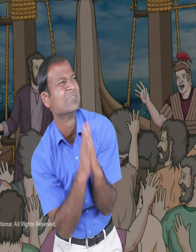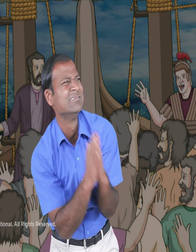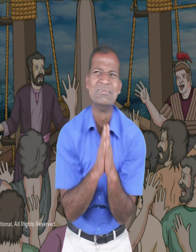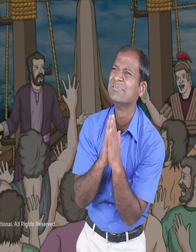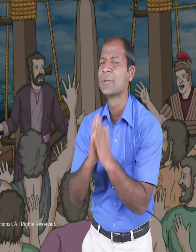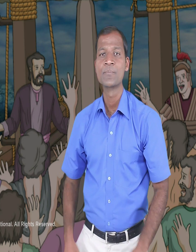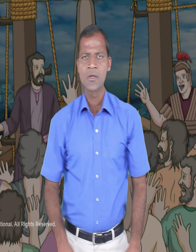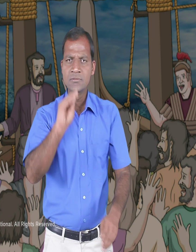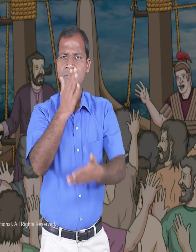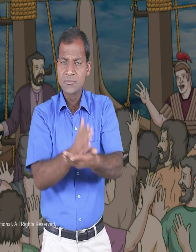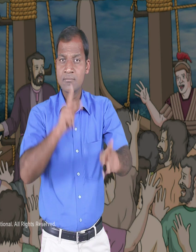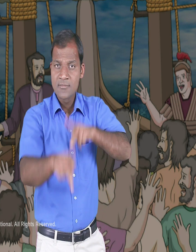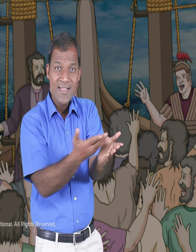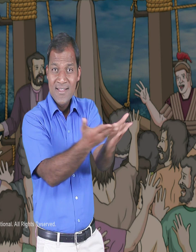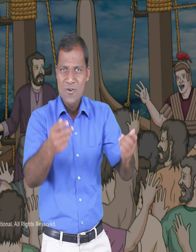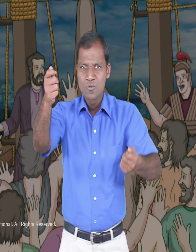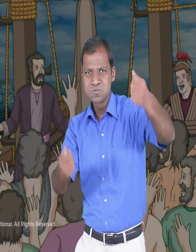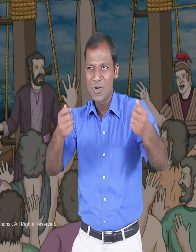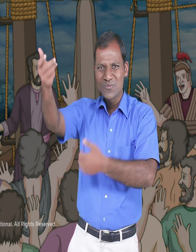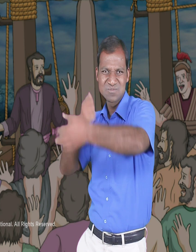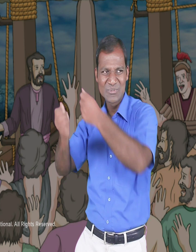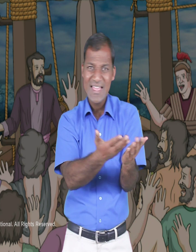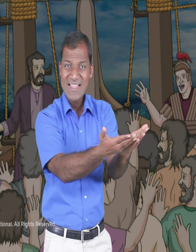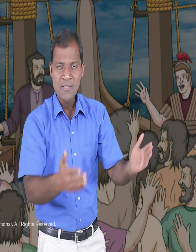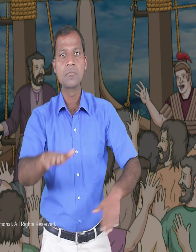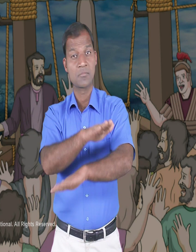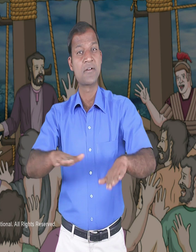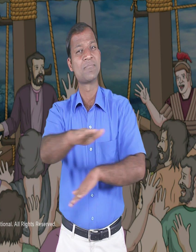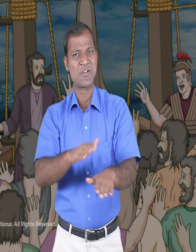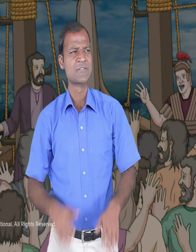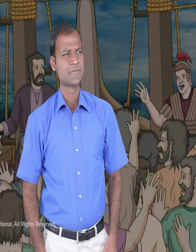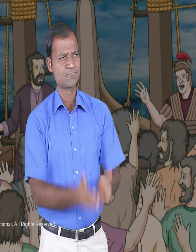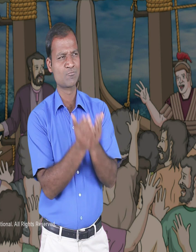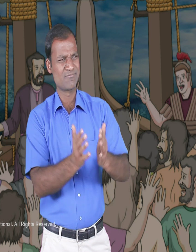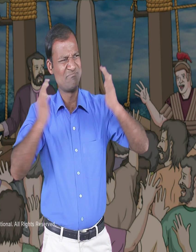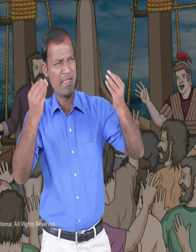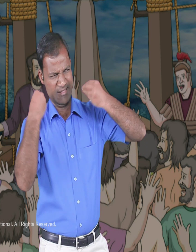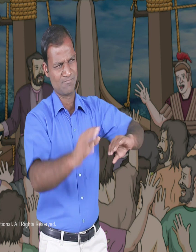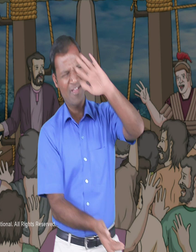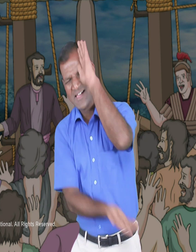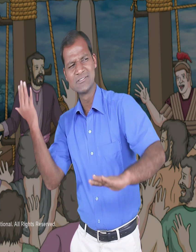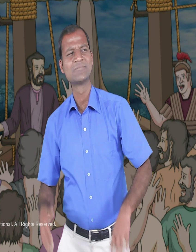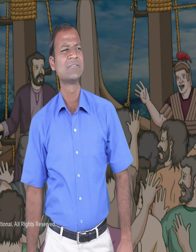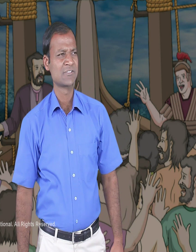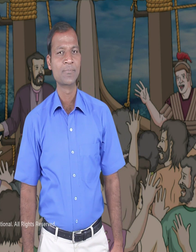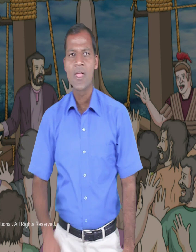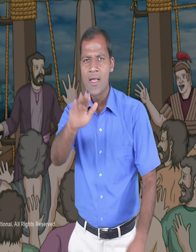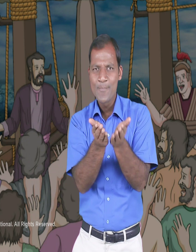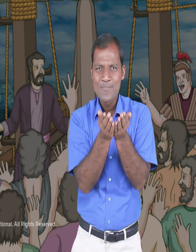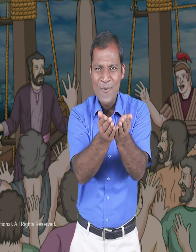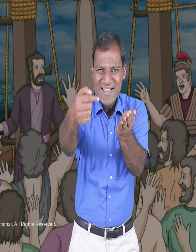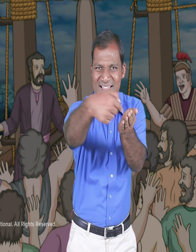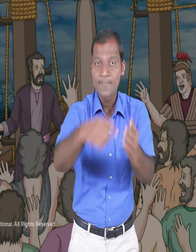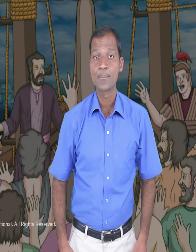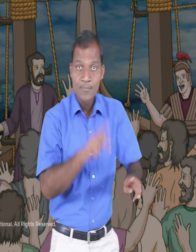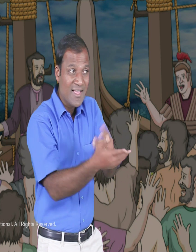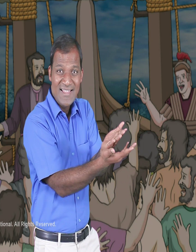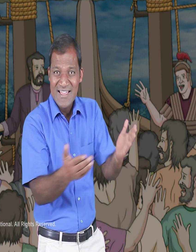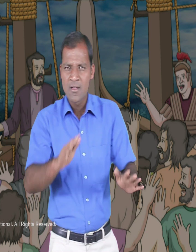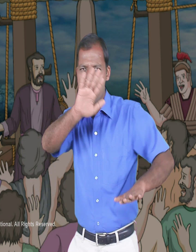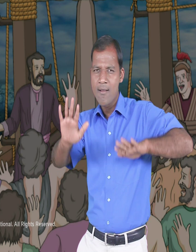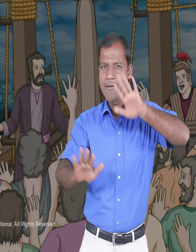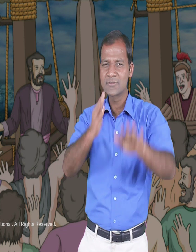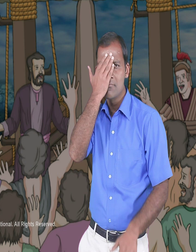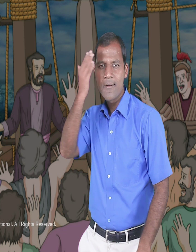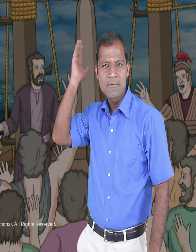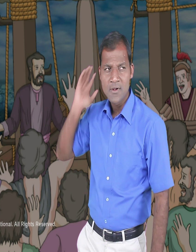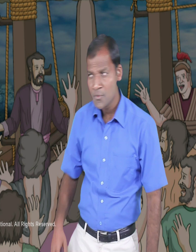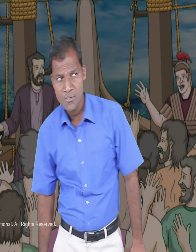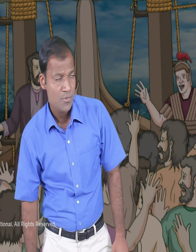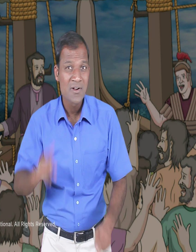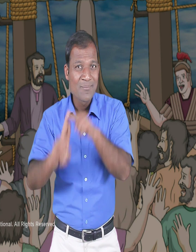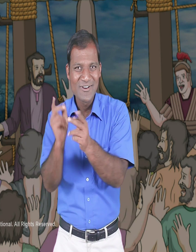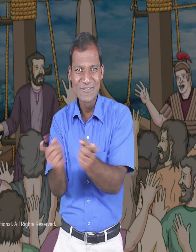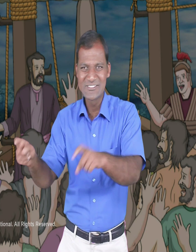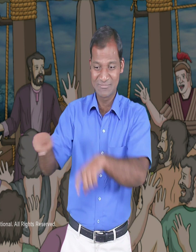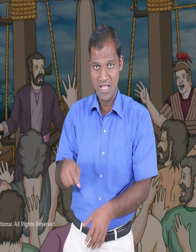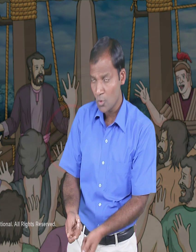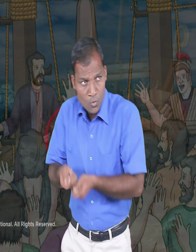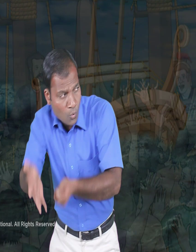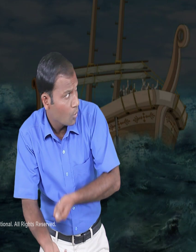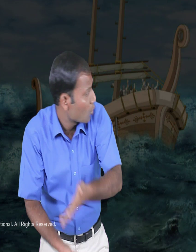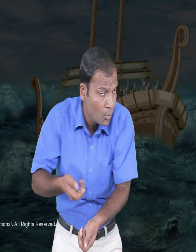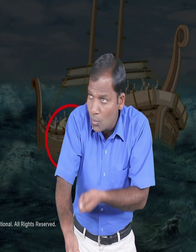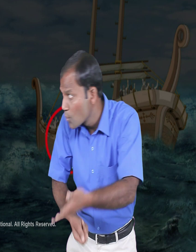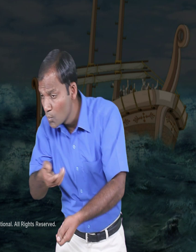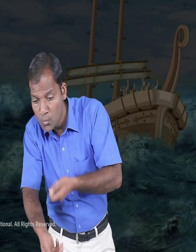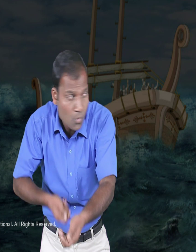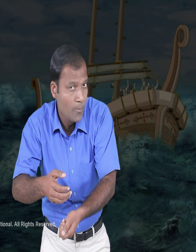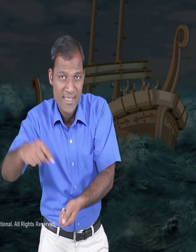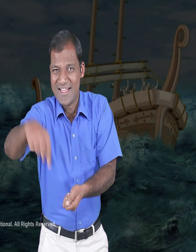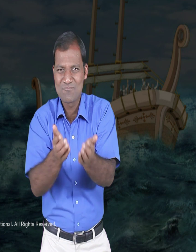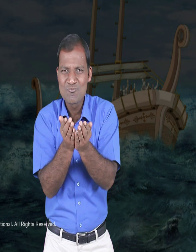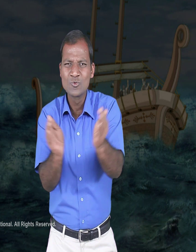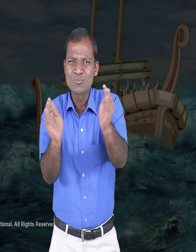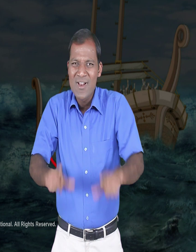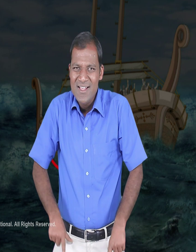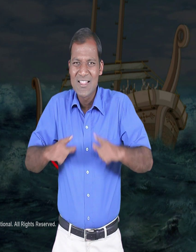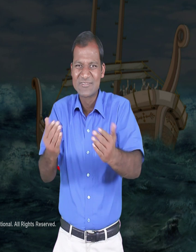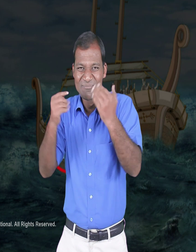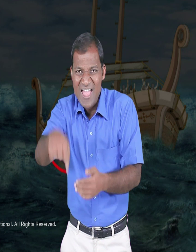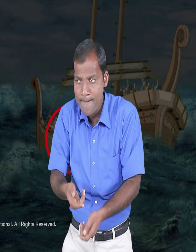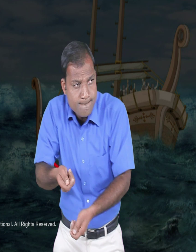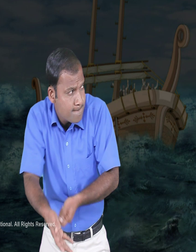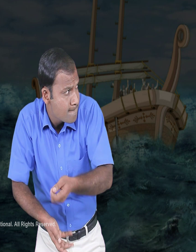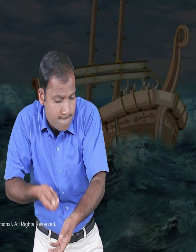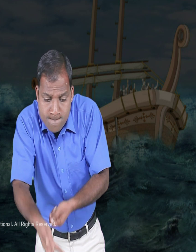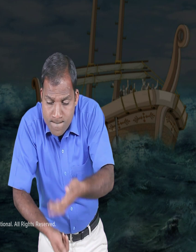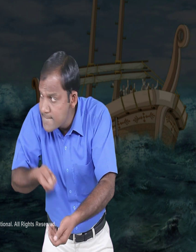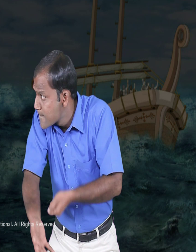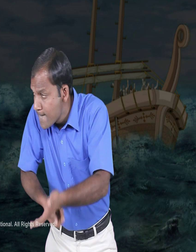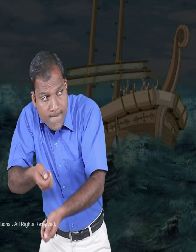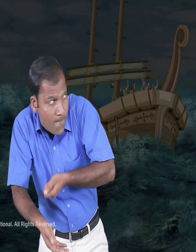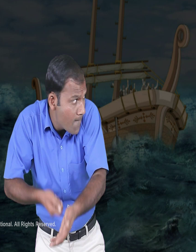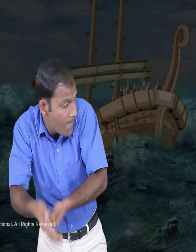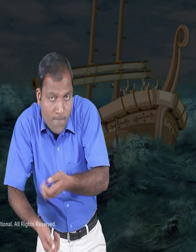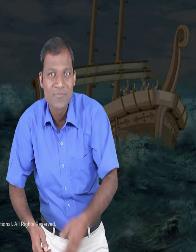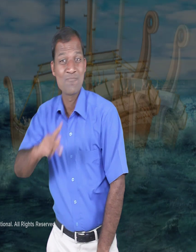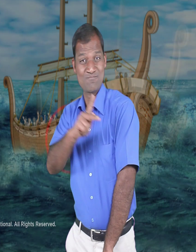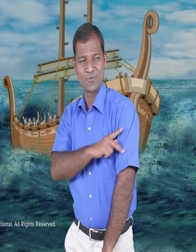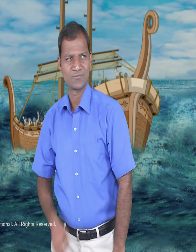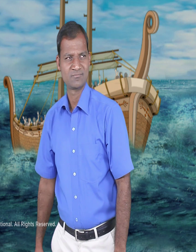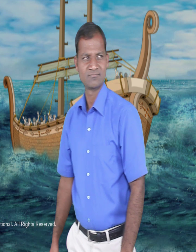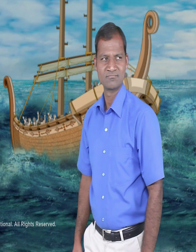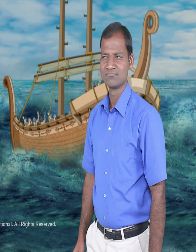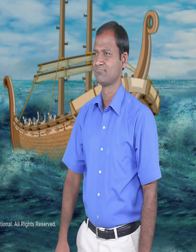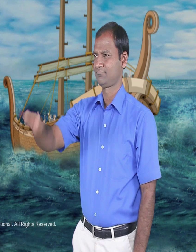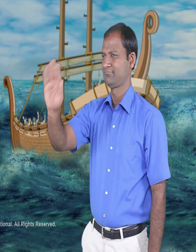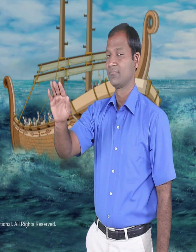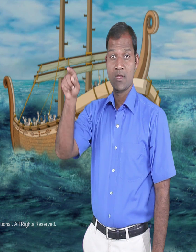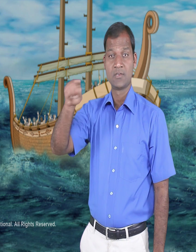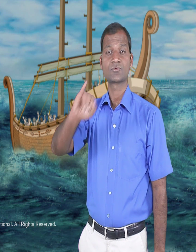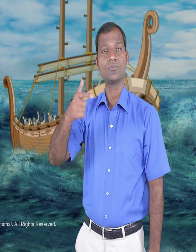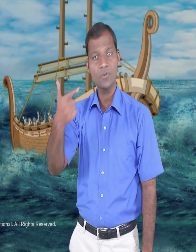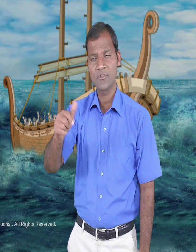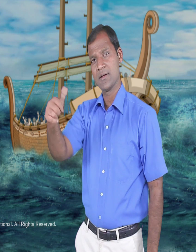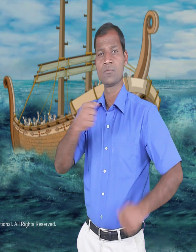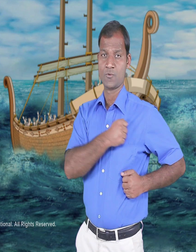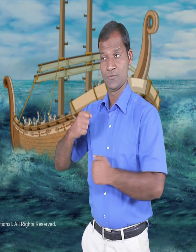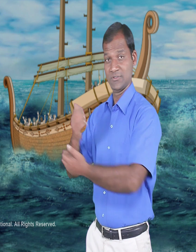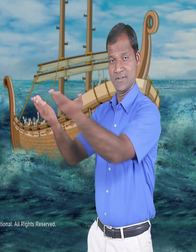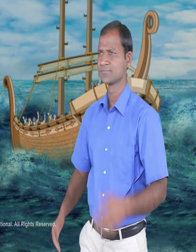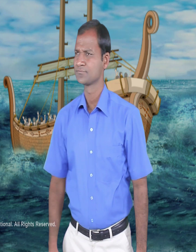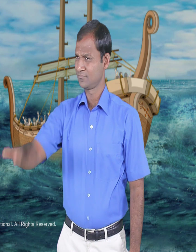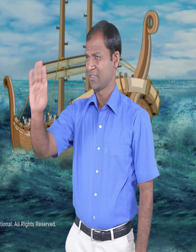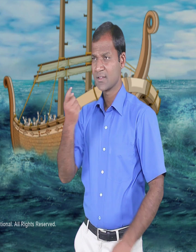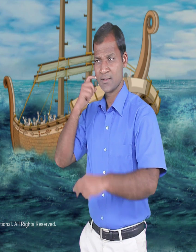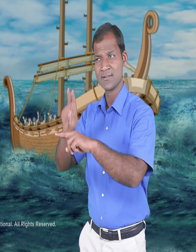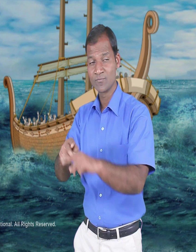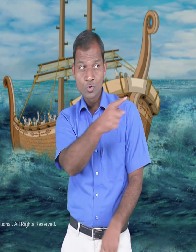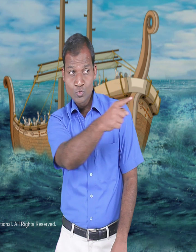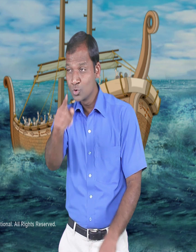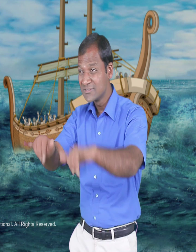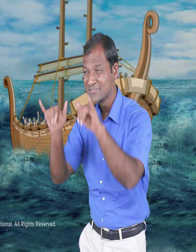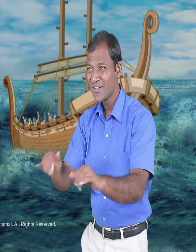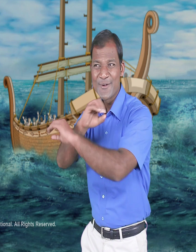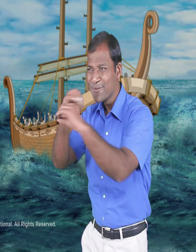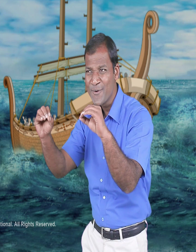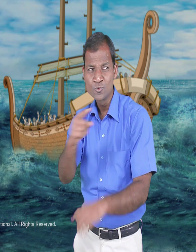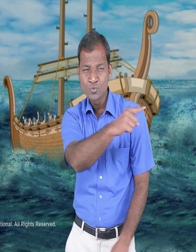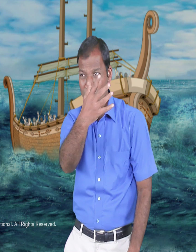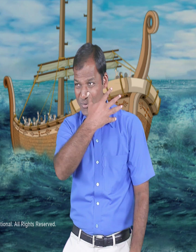Meanwhile, the sailors attempted to escape from the ship. Pretending to lower anchors from the bow, they let the lifeboat down into the sea.